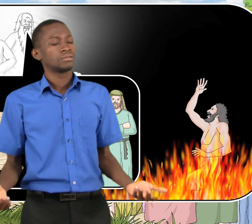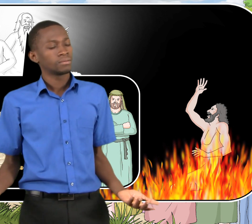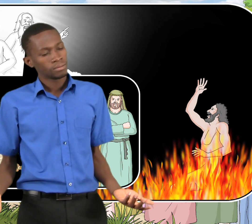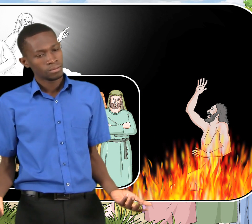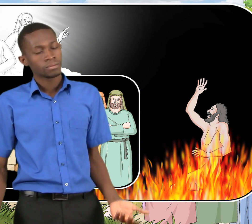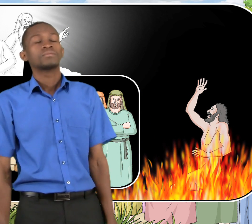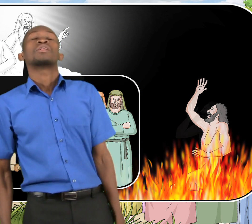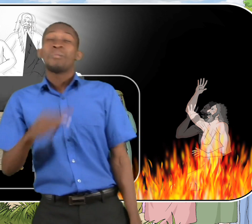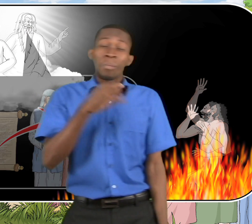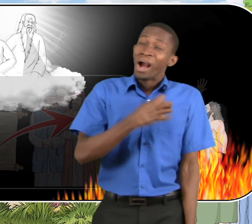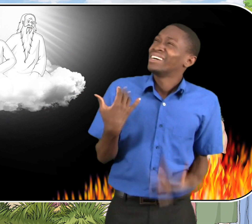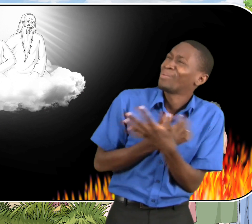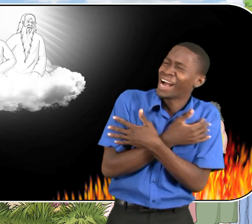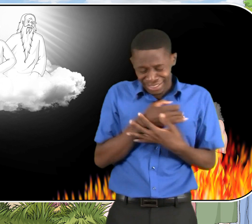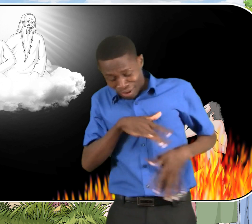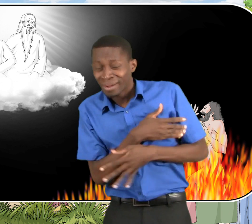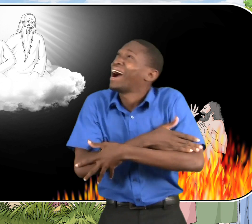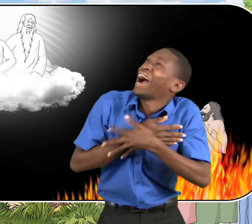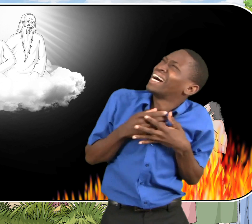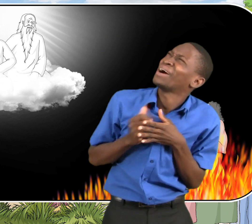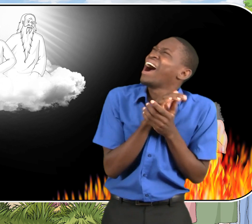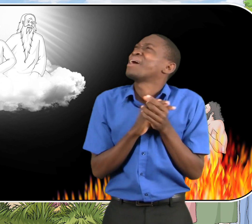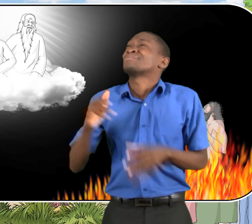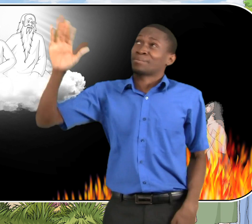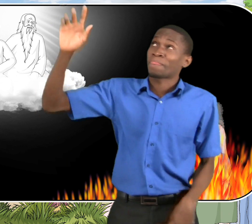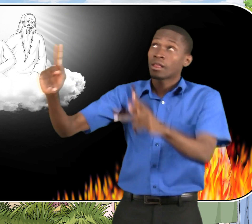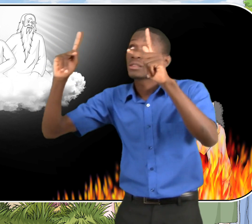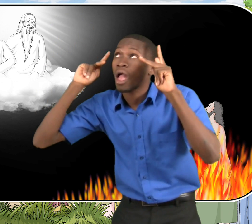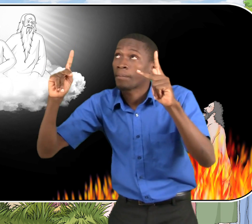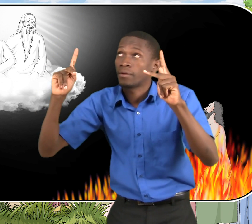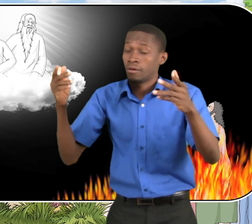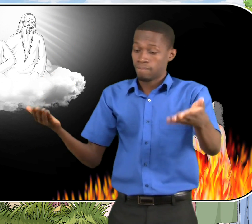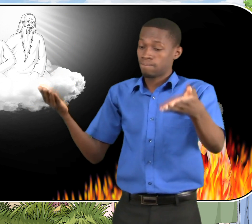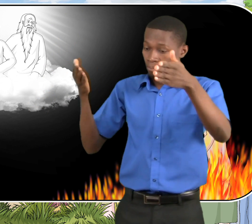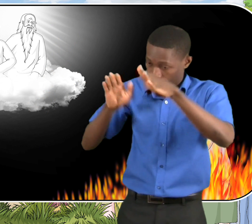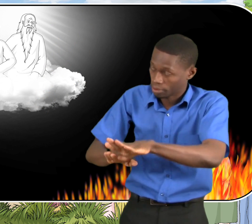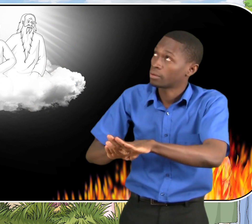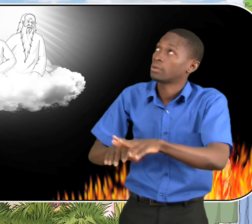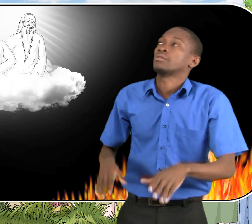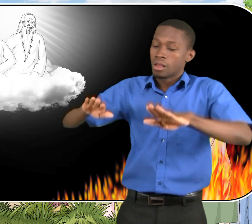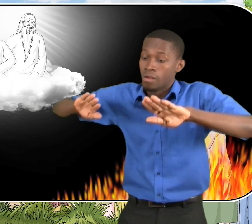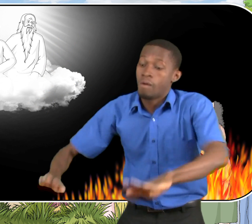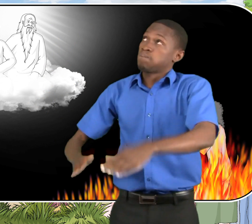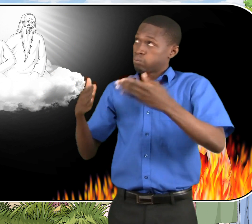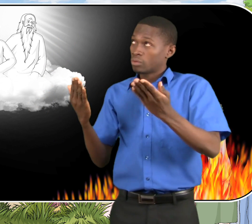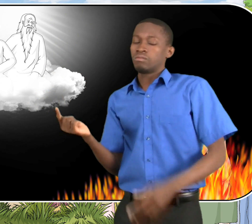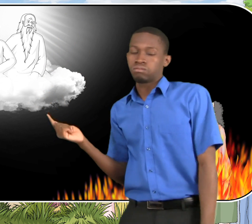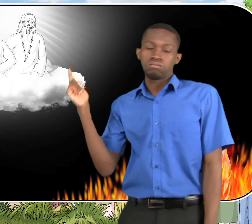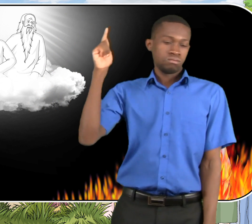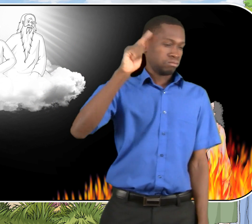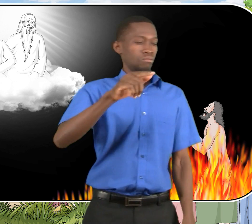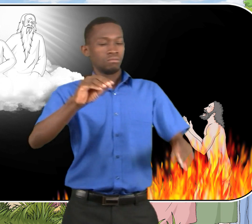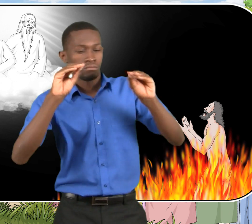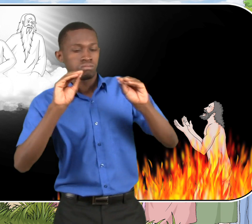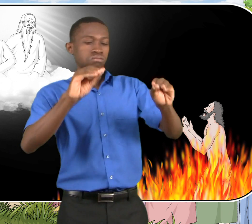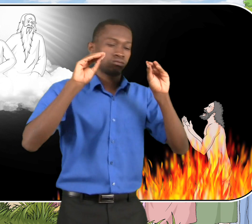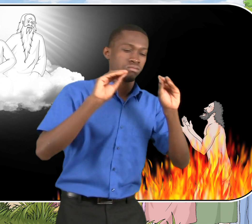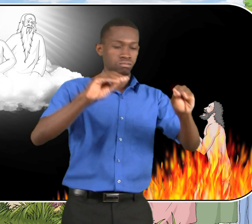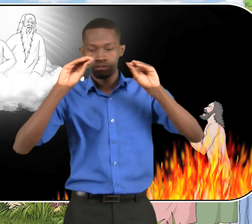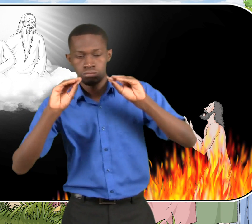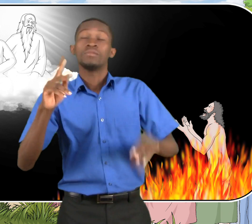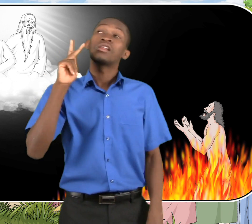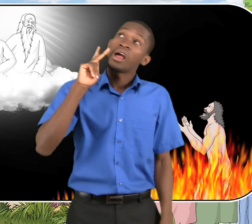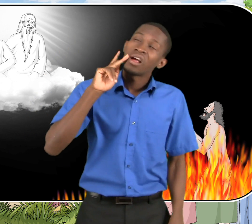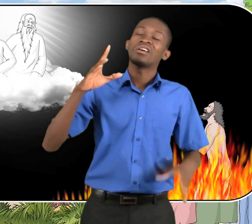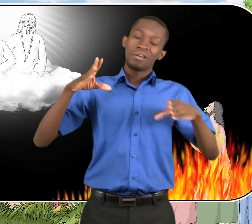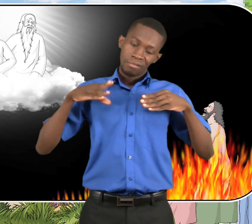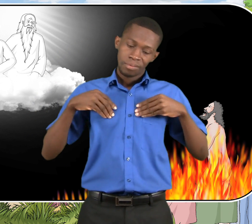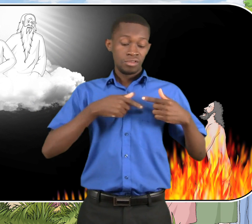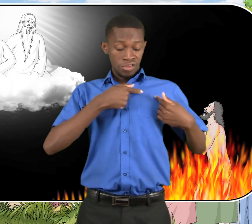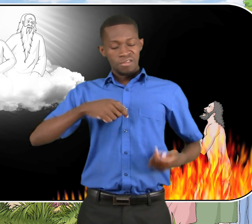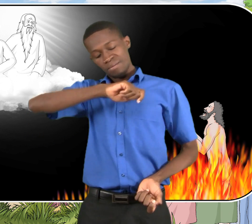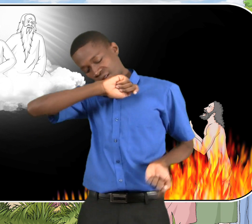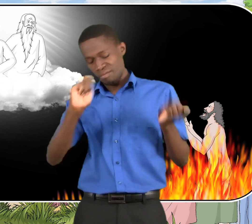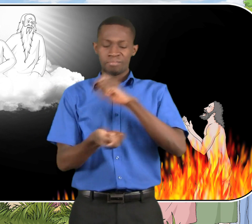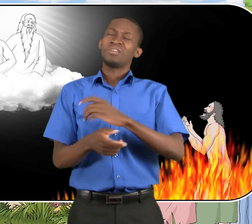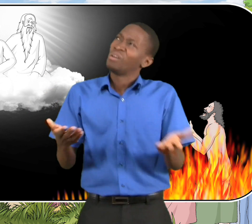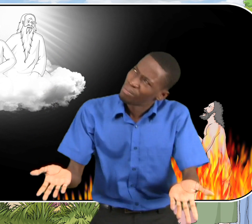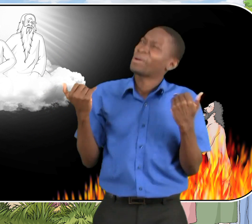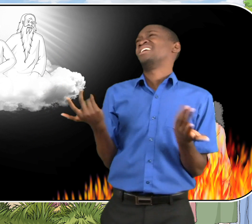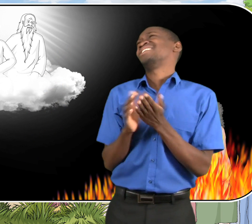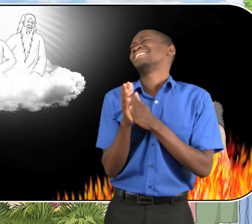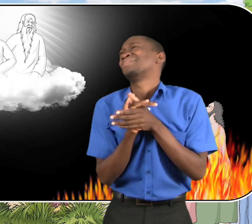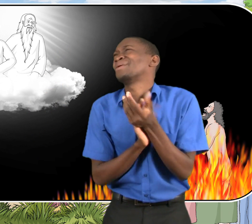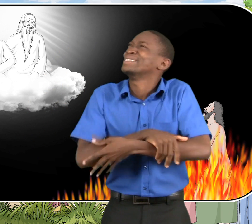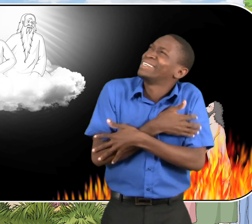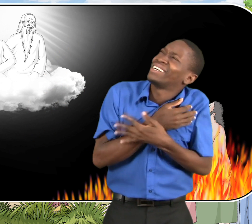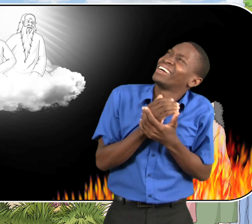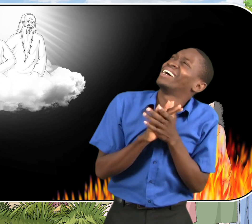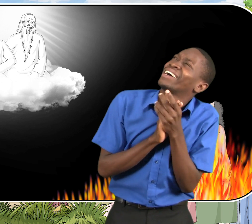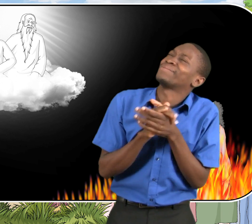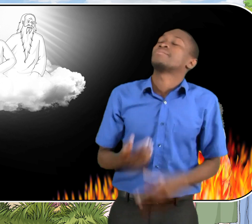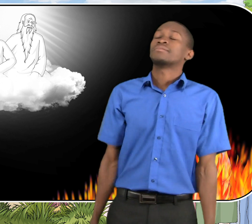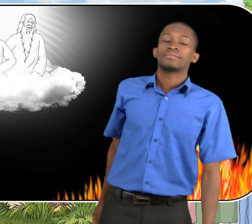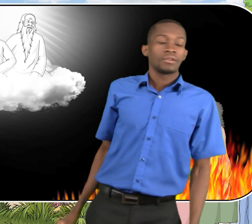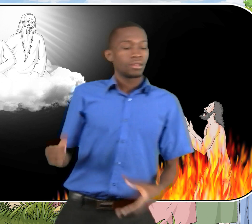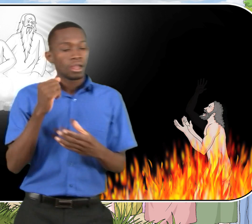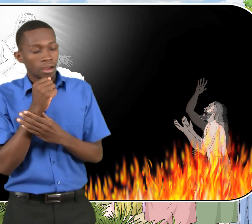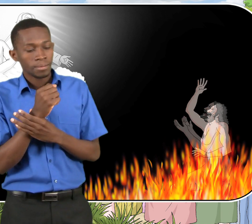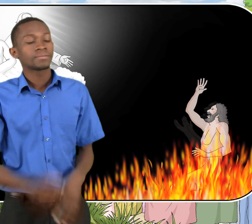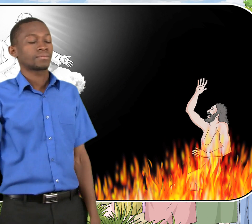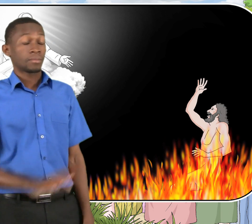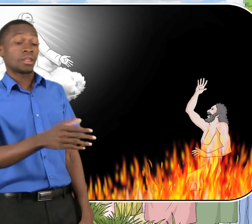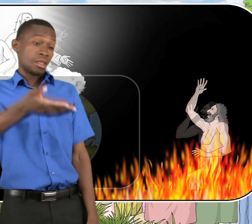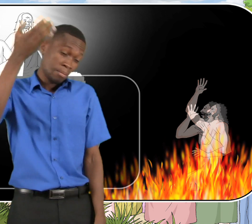‘No, father Abraham,’ he said, ‘but if someone is sent to them from the dead, they will repent.’